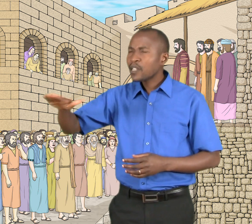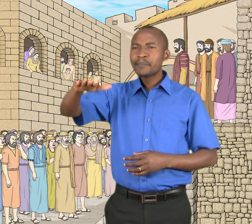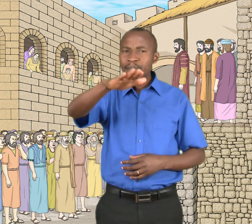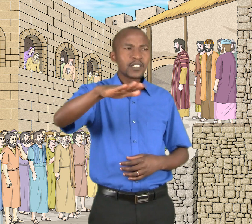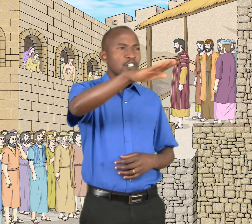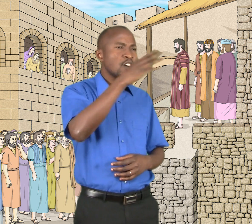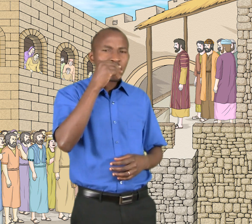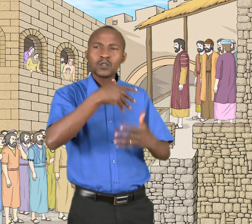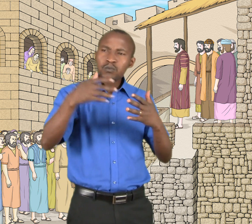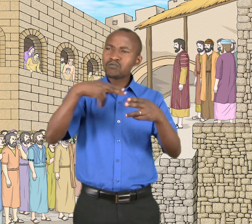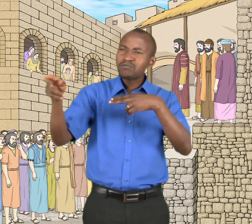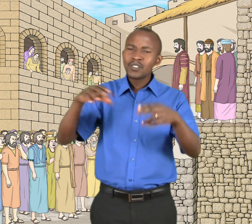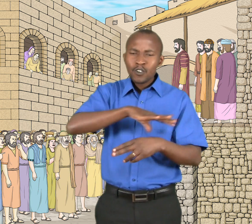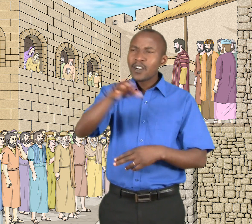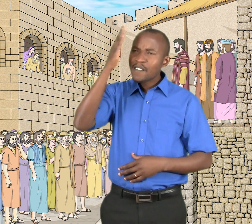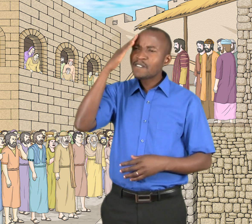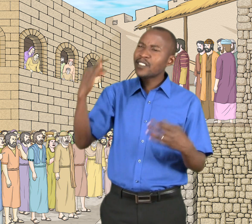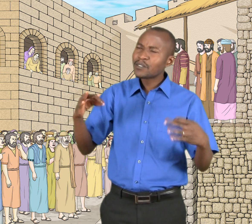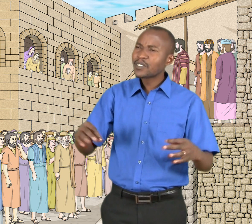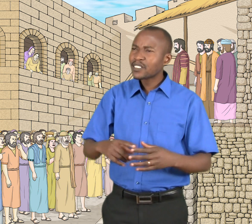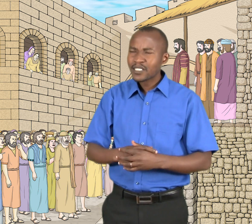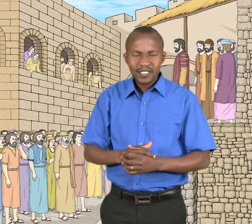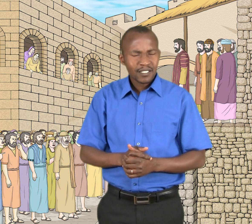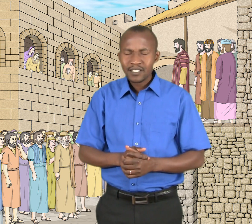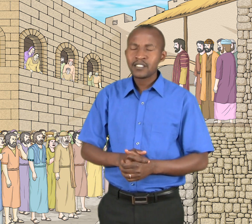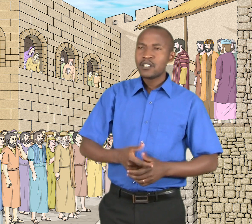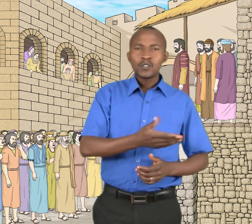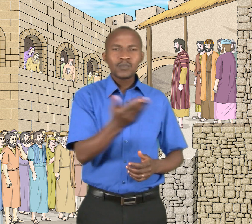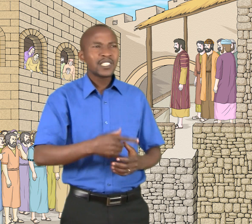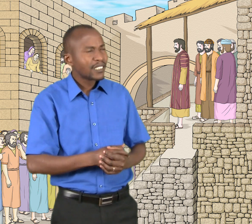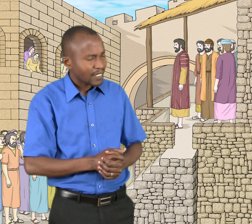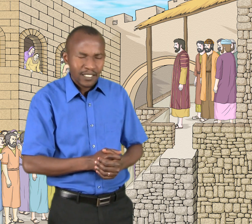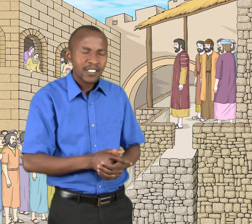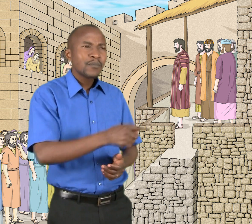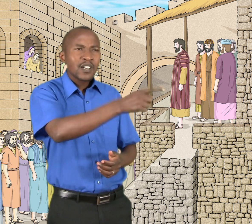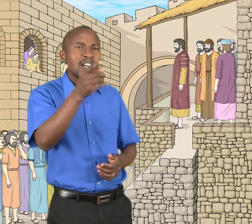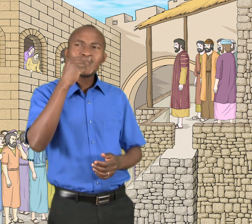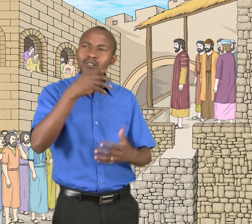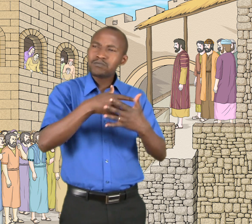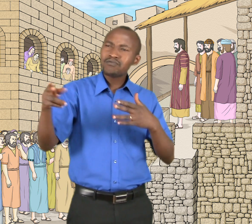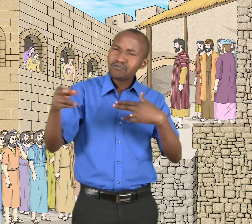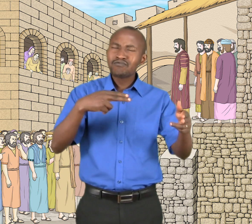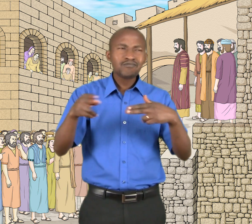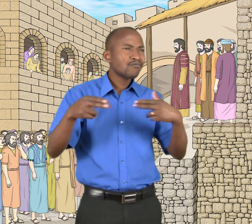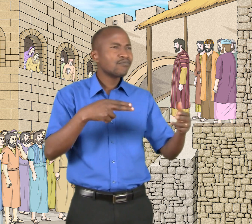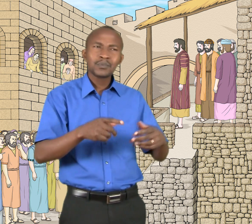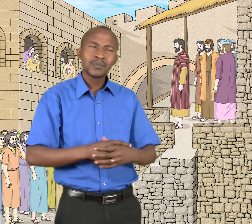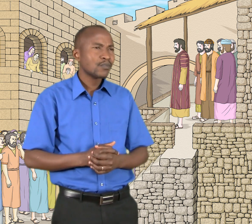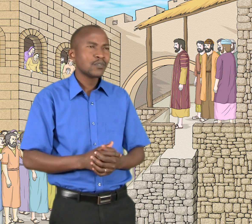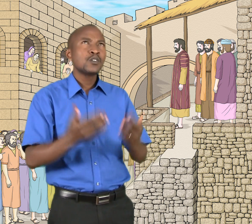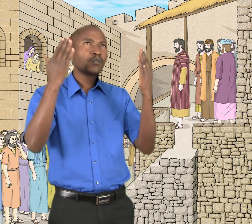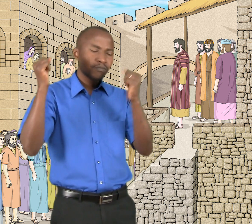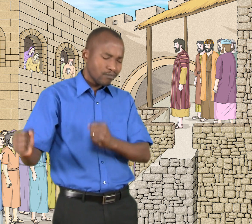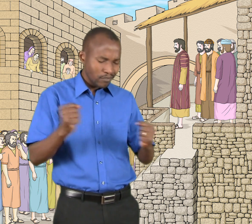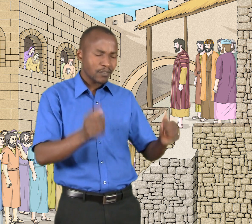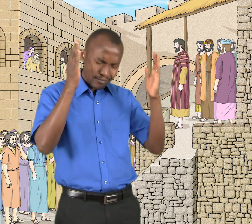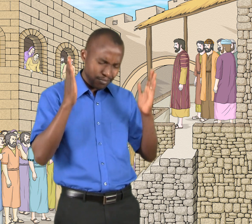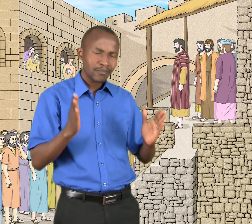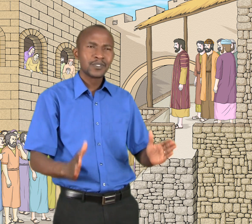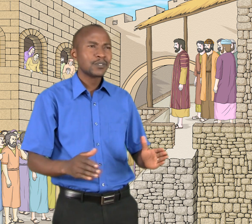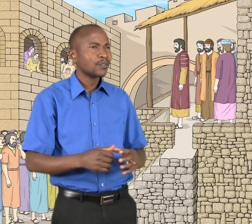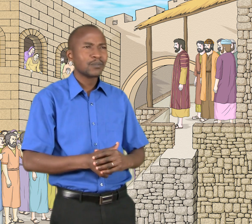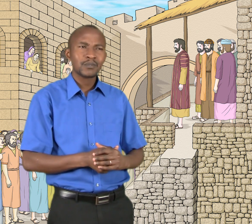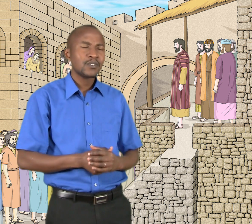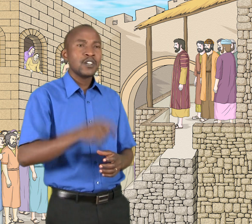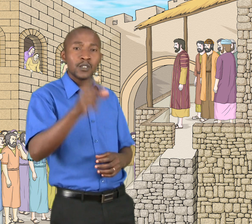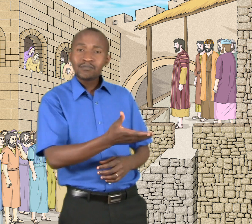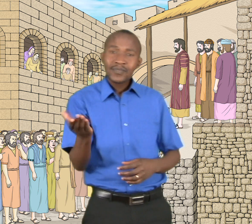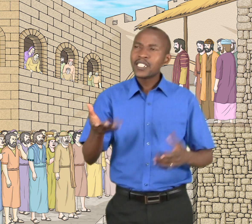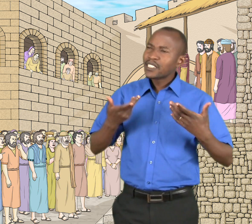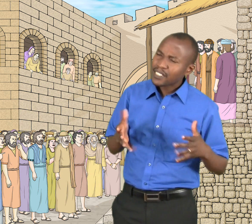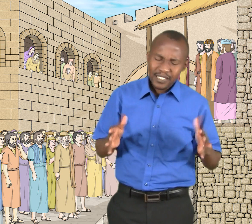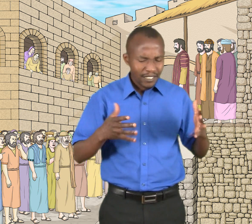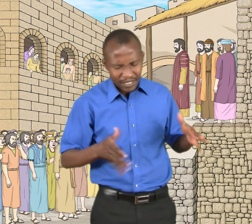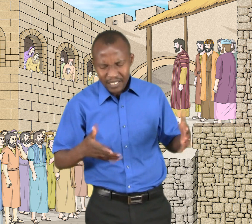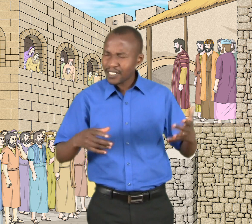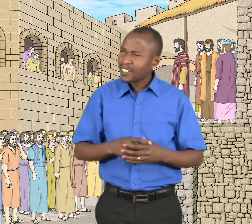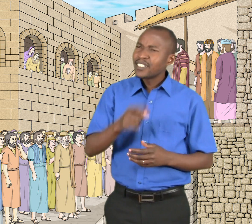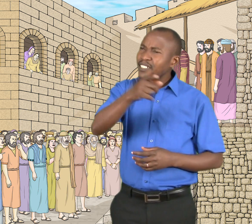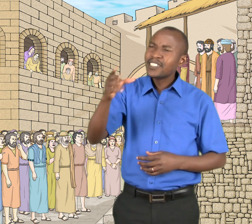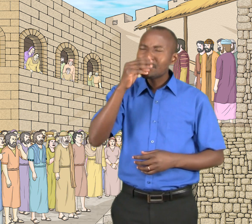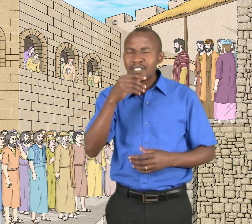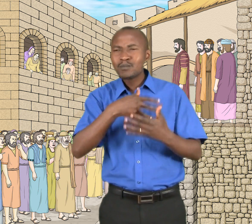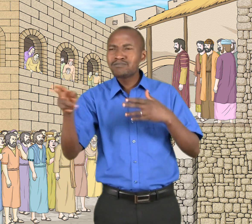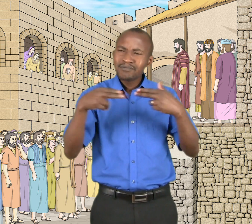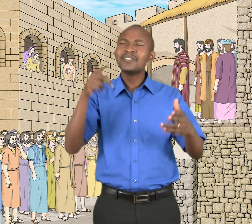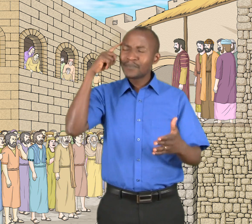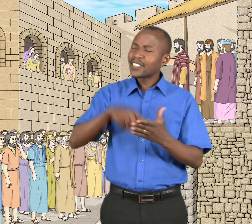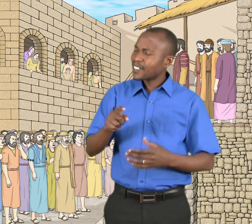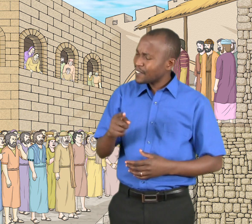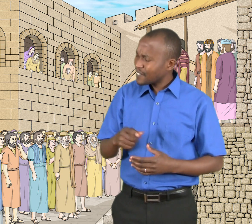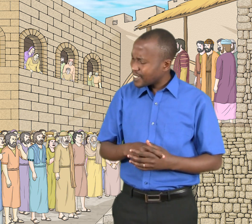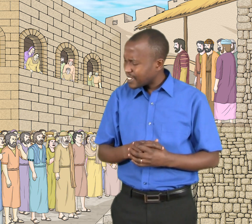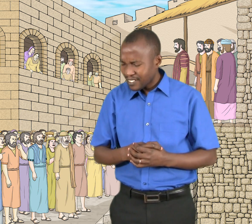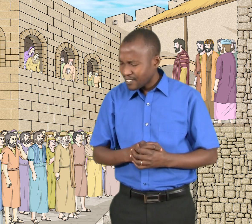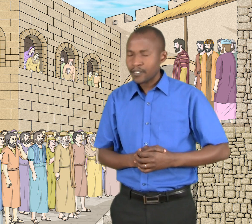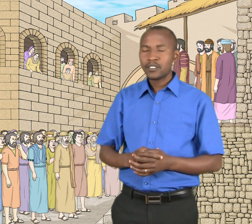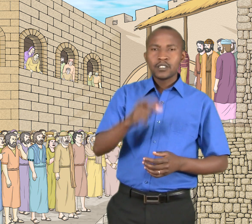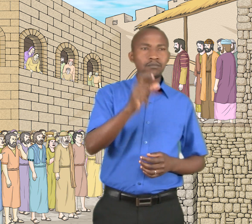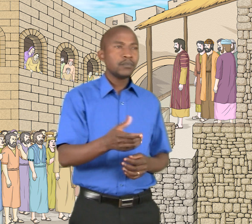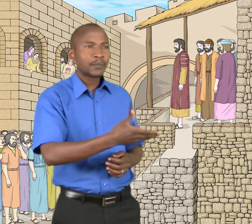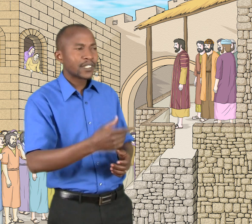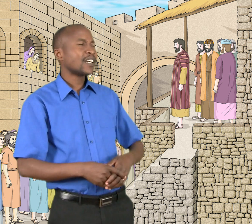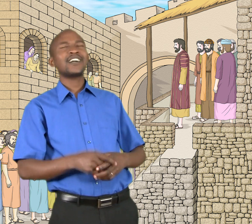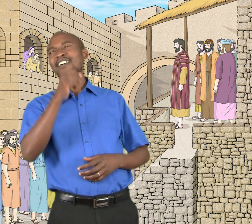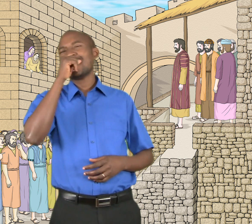residents of Mesopotamia, Judea and Cappadocia, Pontus and Asia, Phrygia and Pamphylia, Egypt and the parts of Libya near Cyrene; visitors from Rome, both Jews and converts to Judaism;